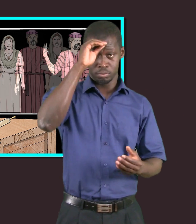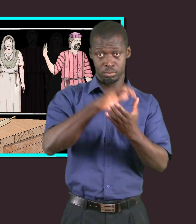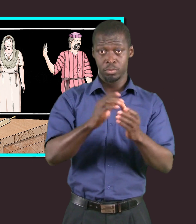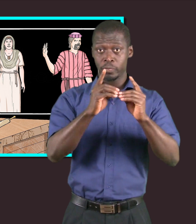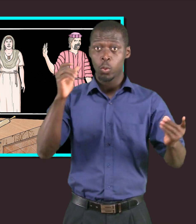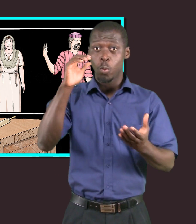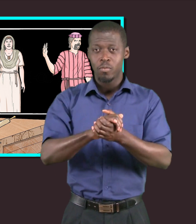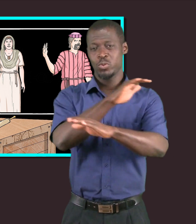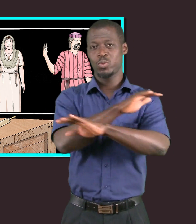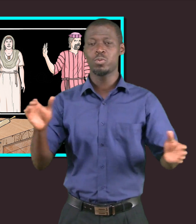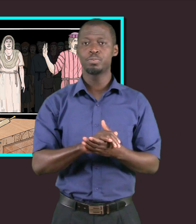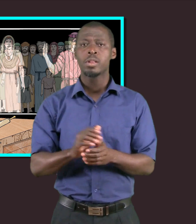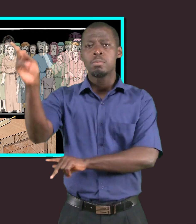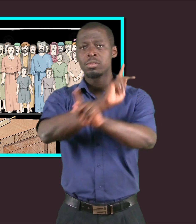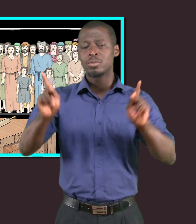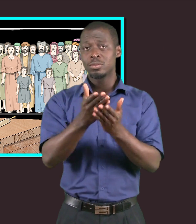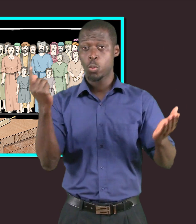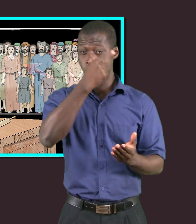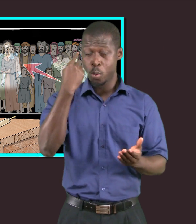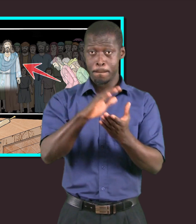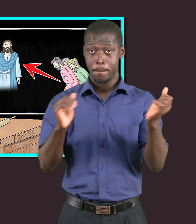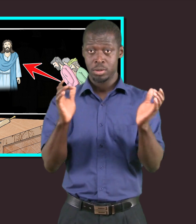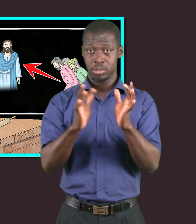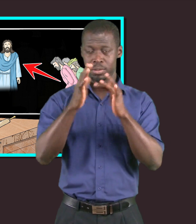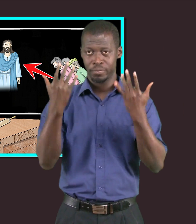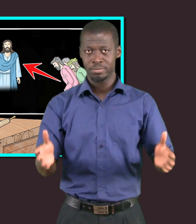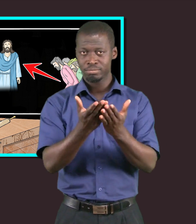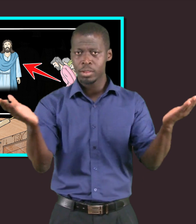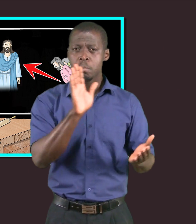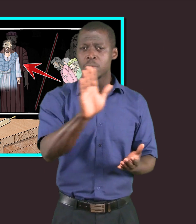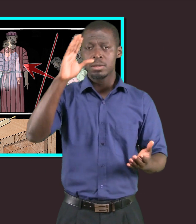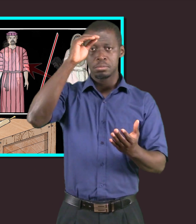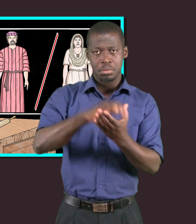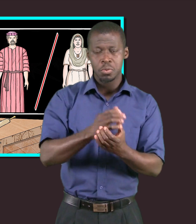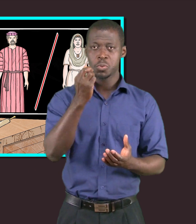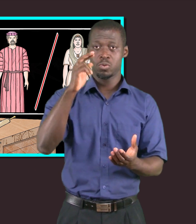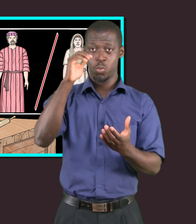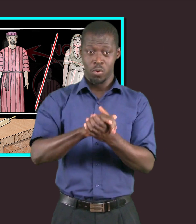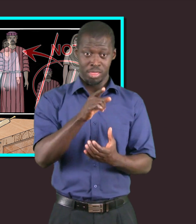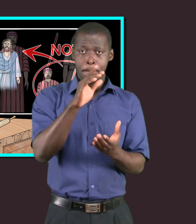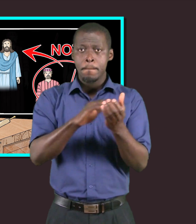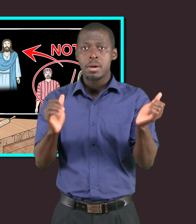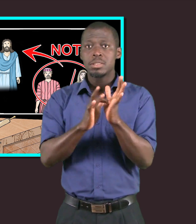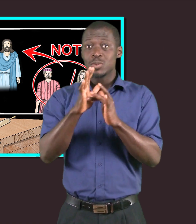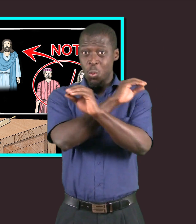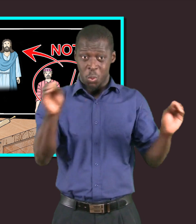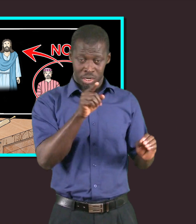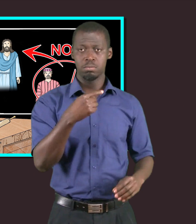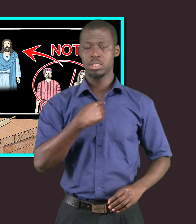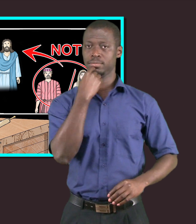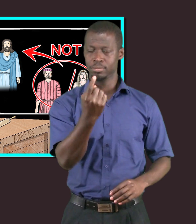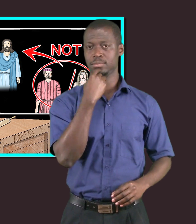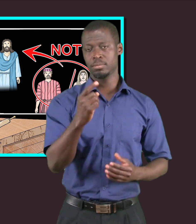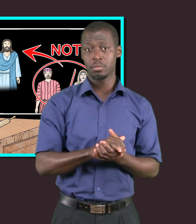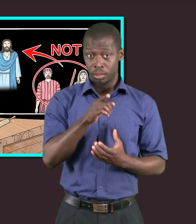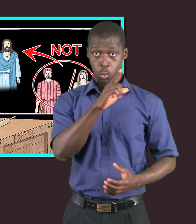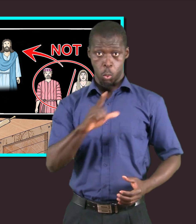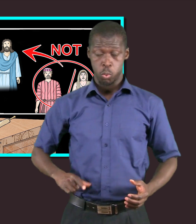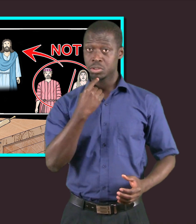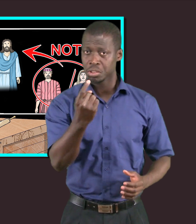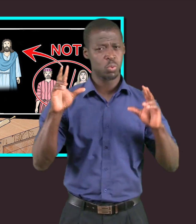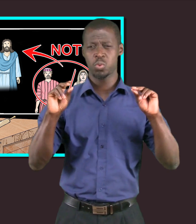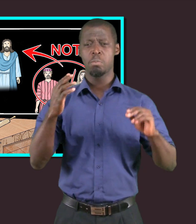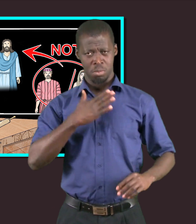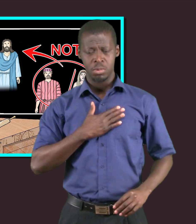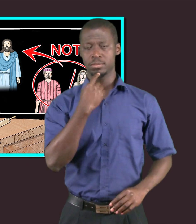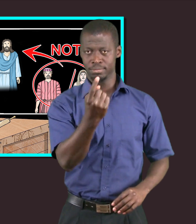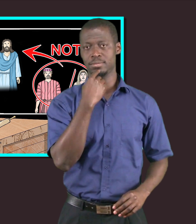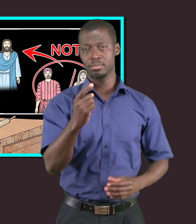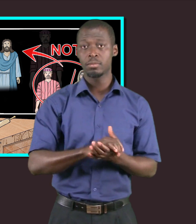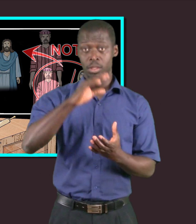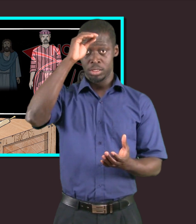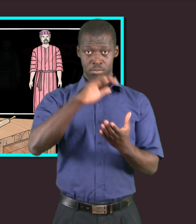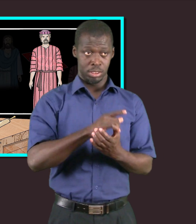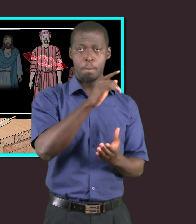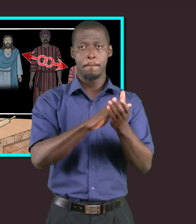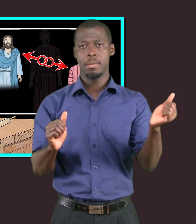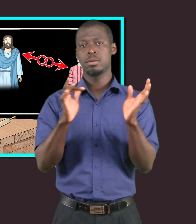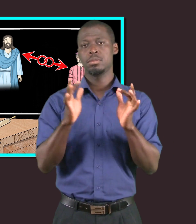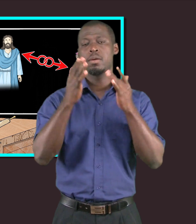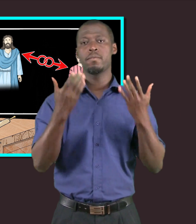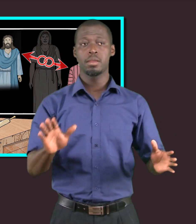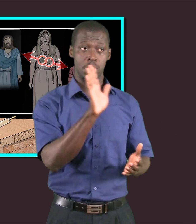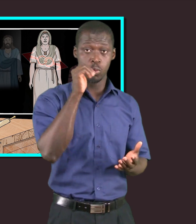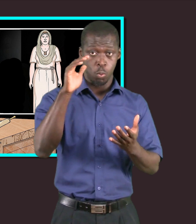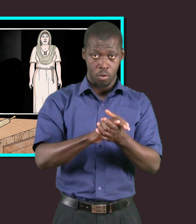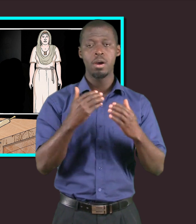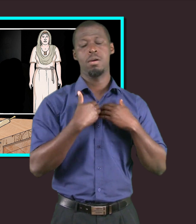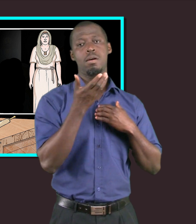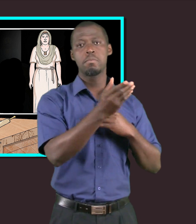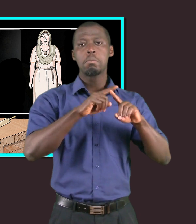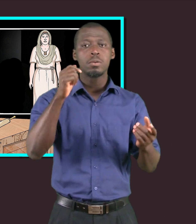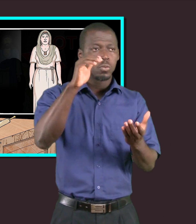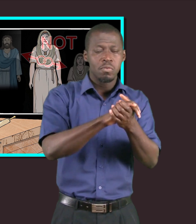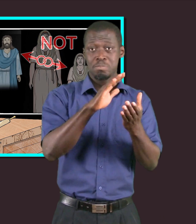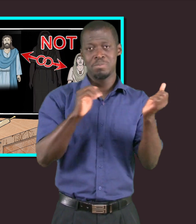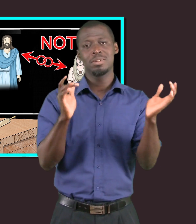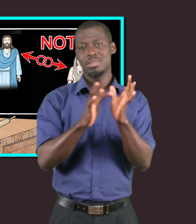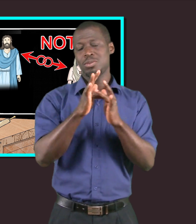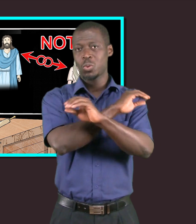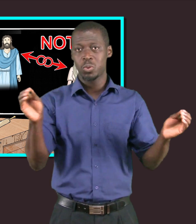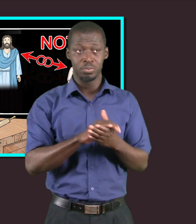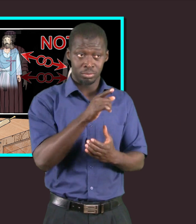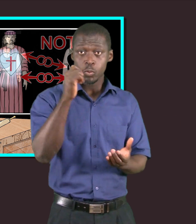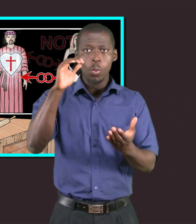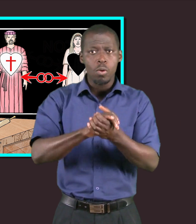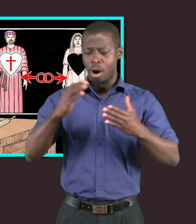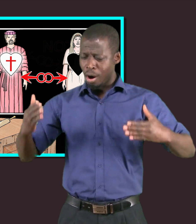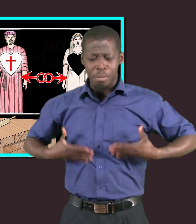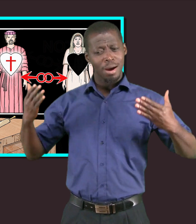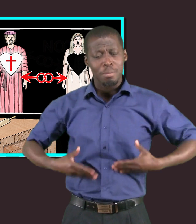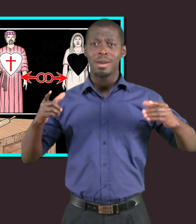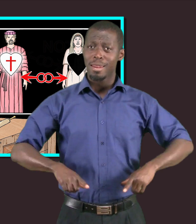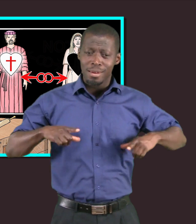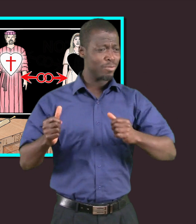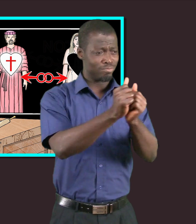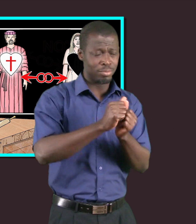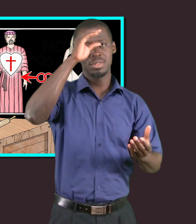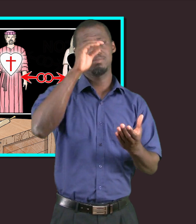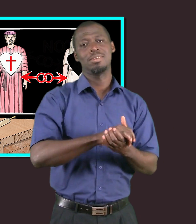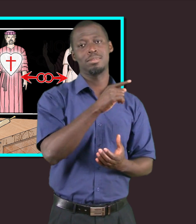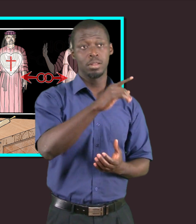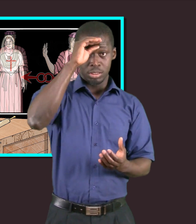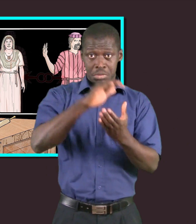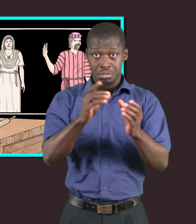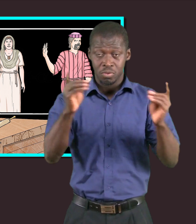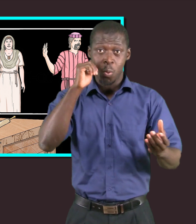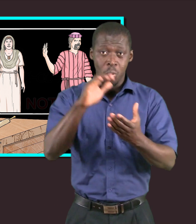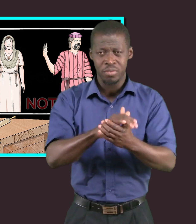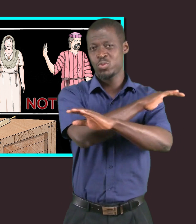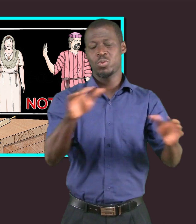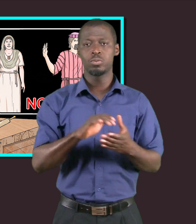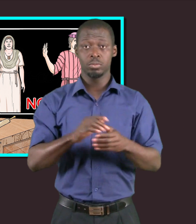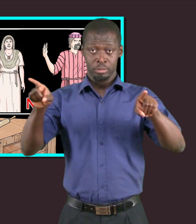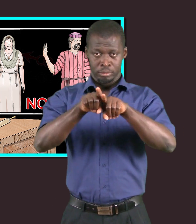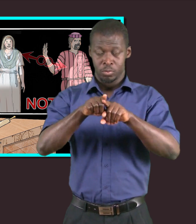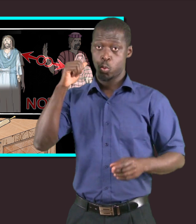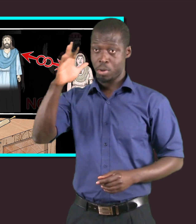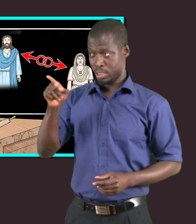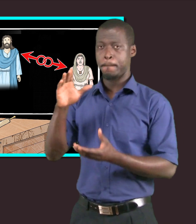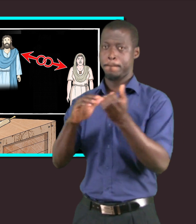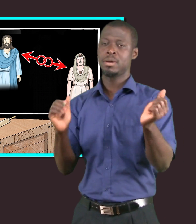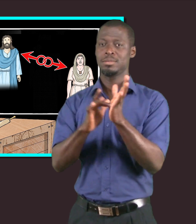To the rest I say this (I, not the Lord): If a brother has an unbelieving wife and she is willing to live with him, he must not divorce her.